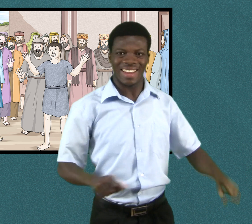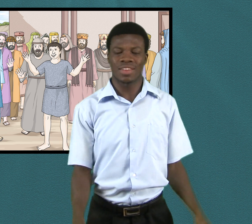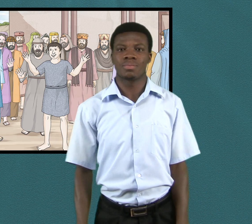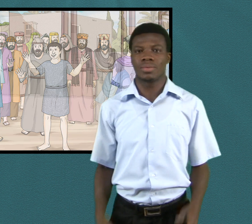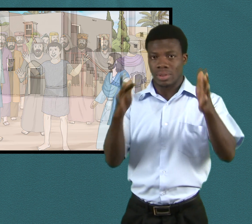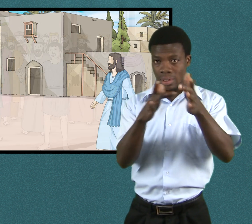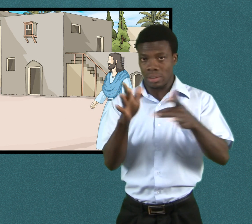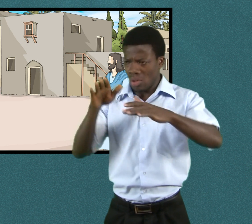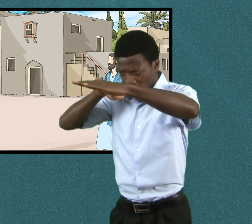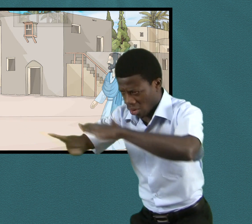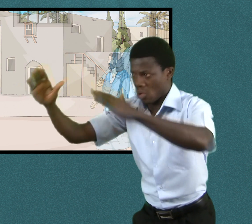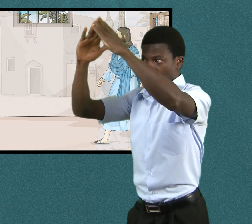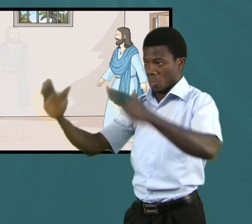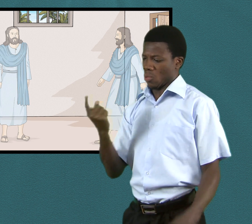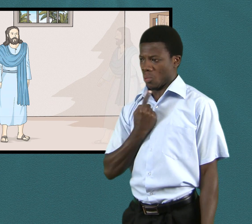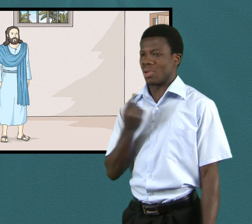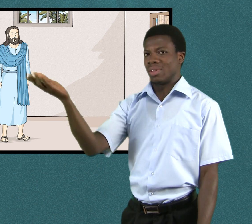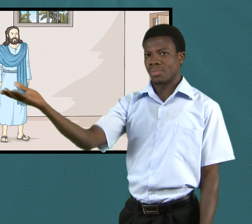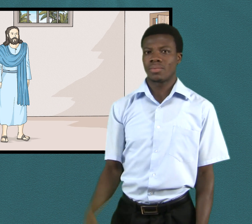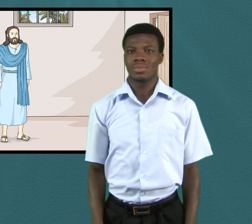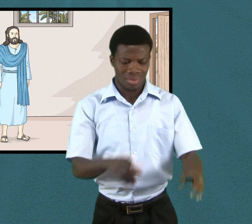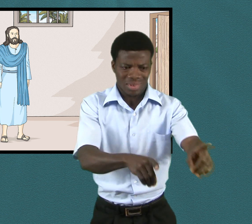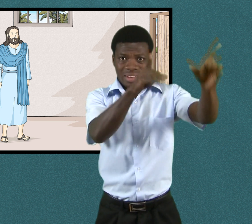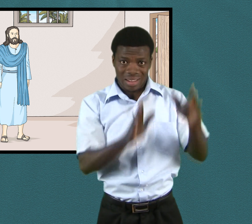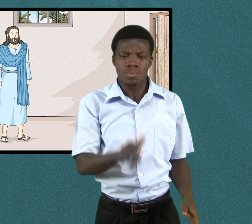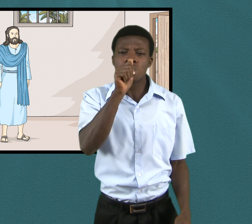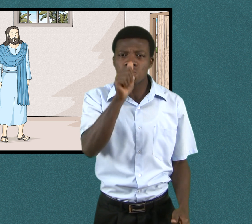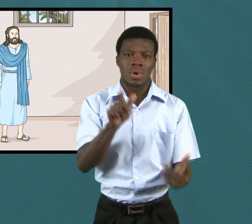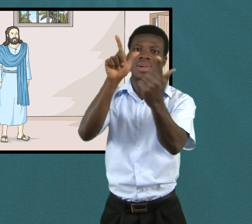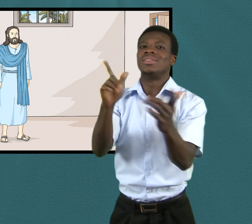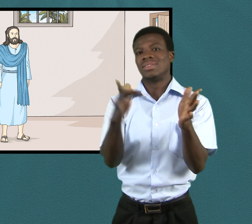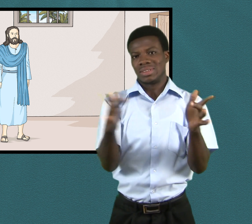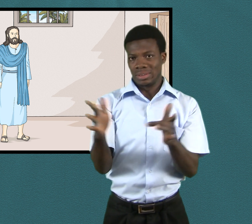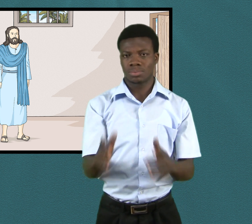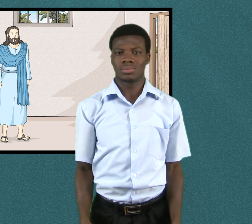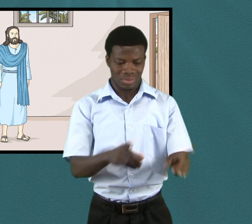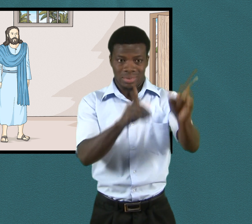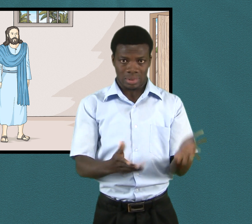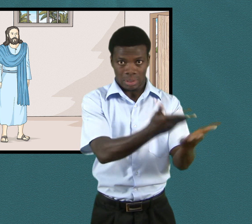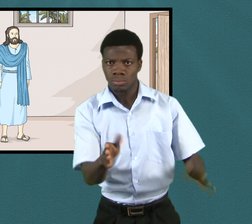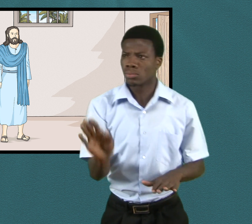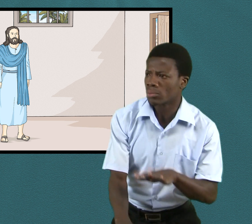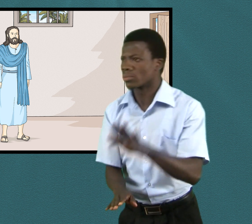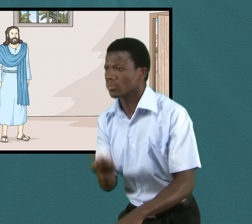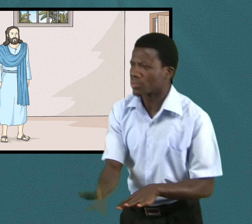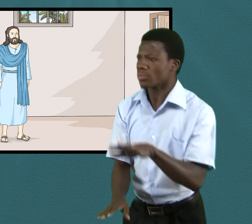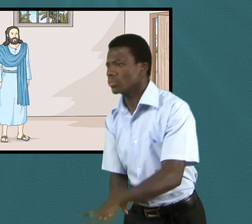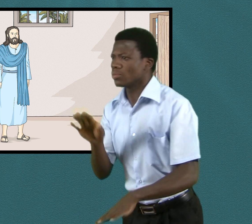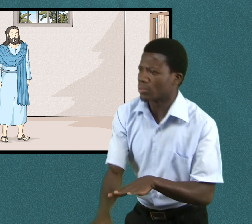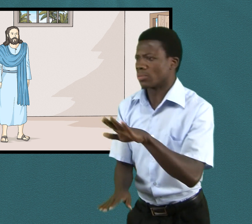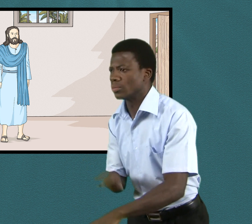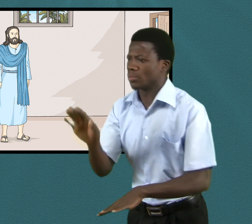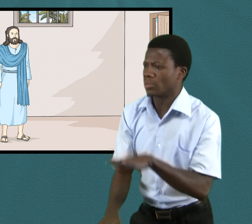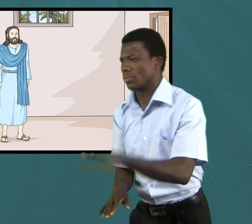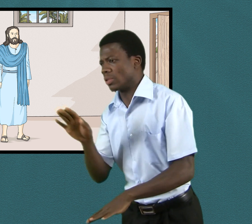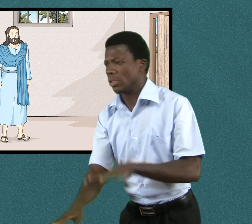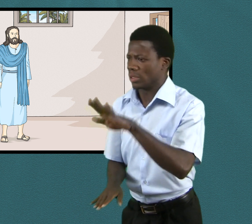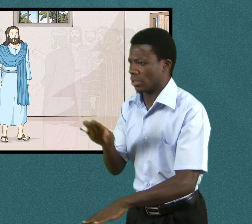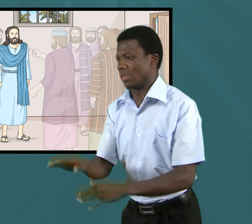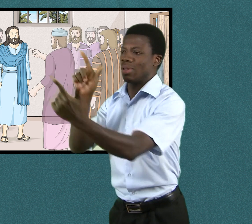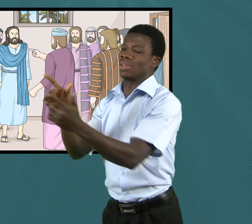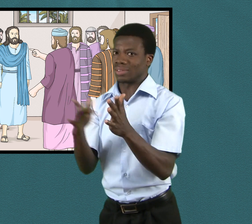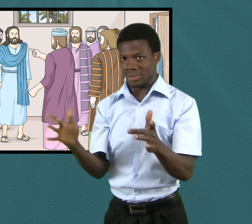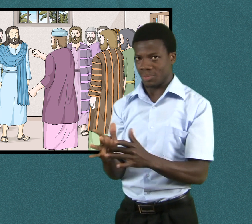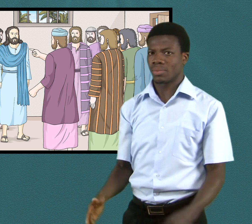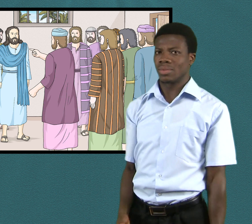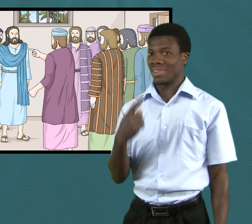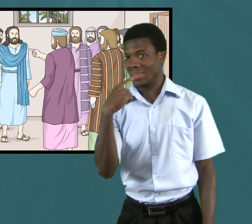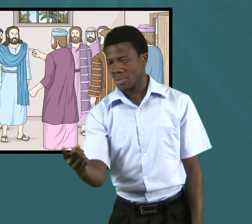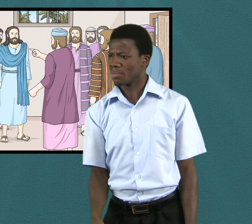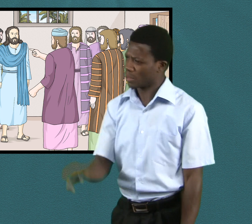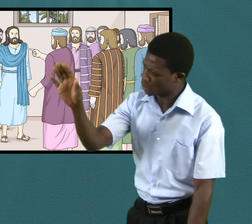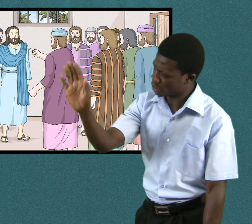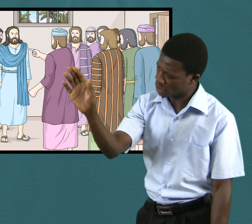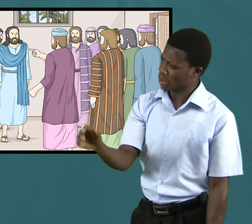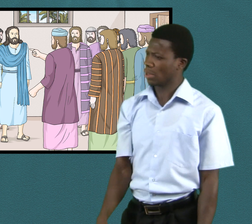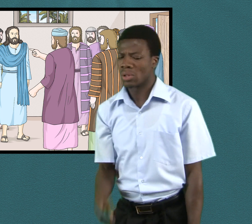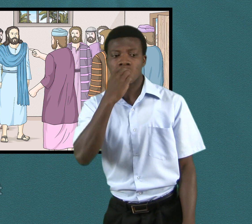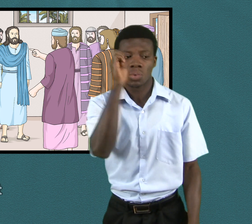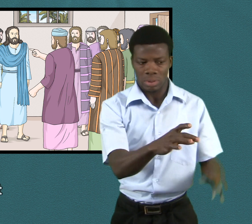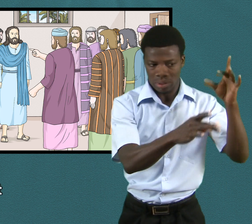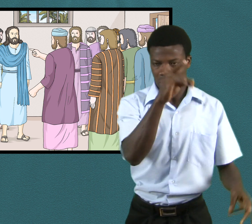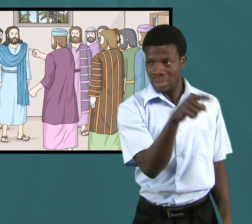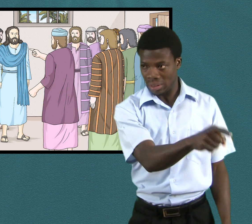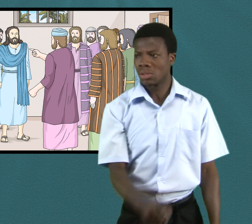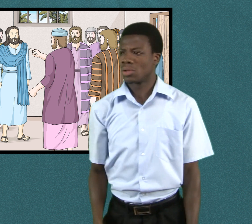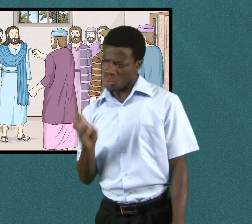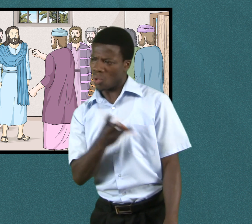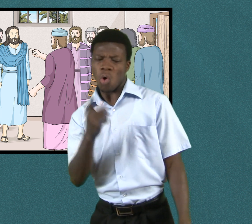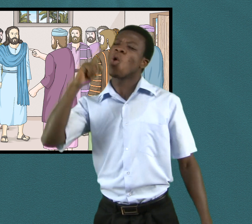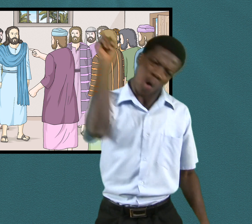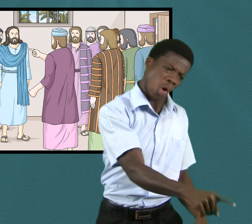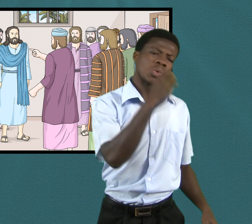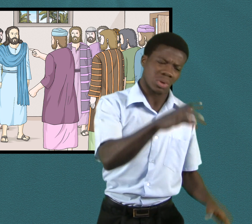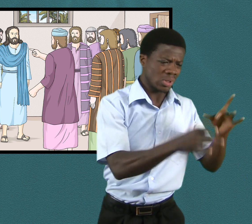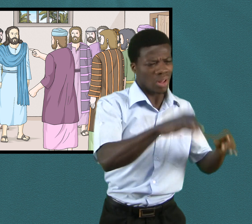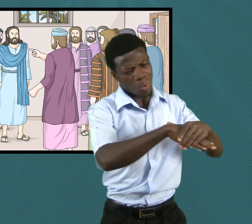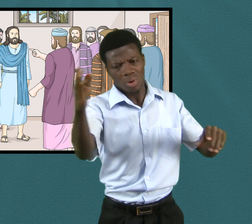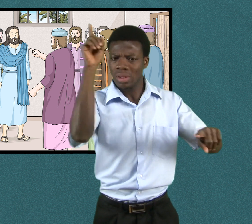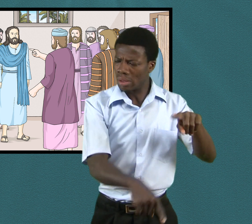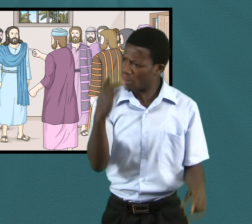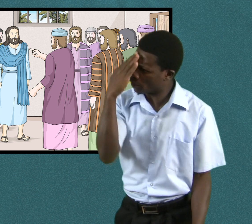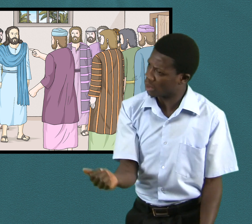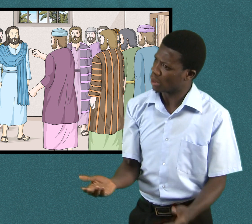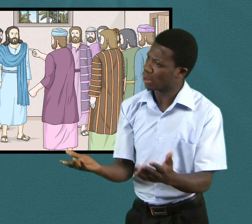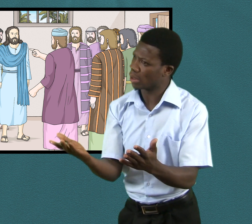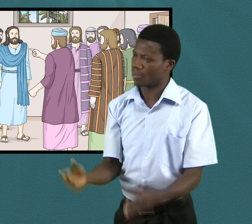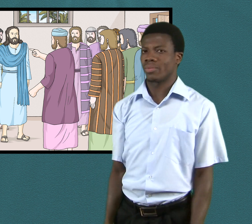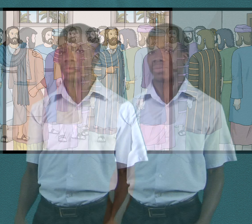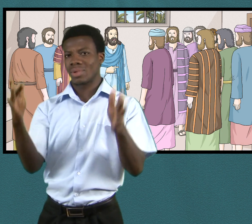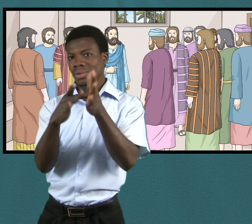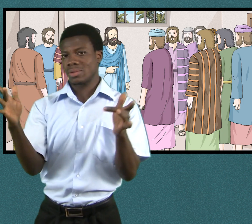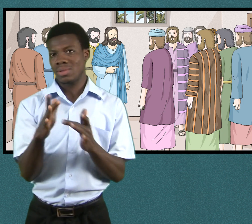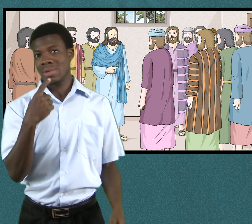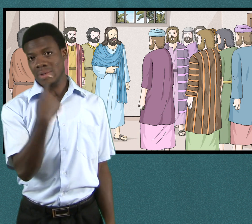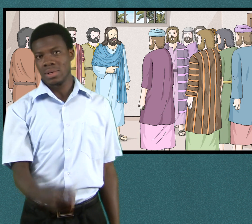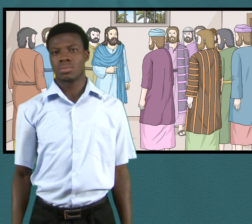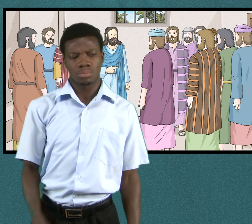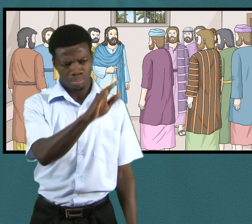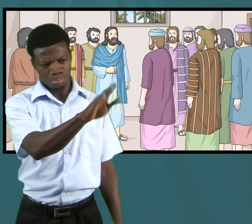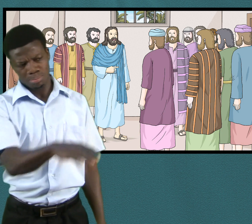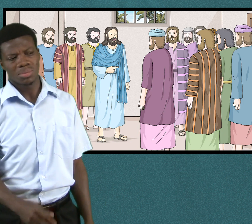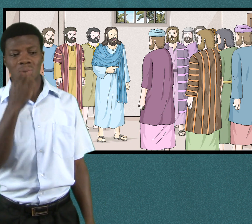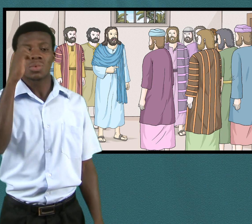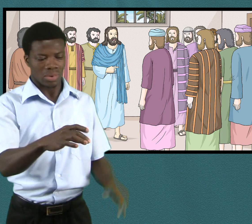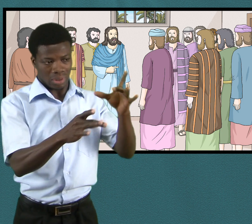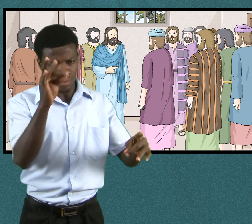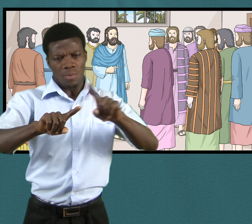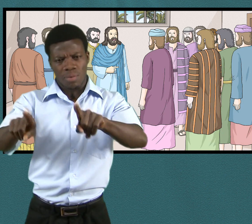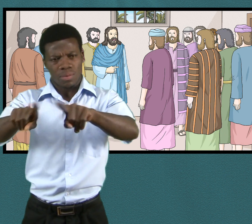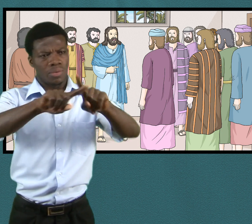After Jesus had gone into the house, His disciples asked Him privately, “Why couldn’t we drive it out?”